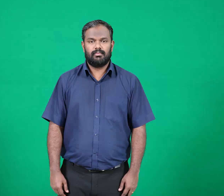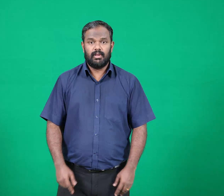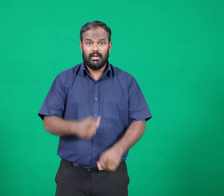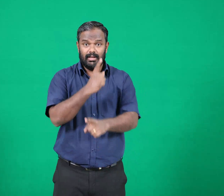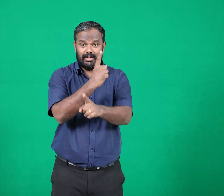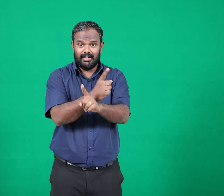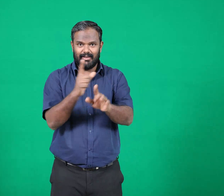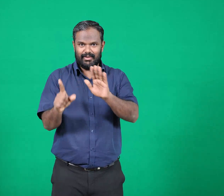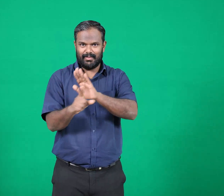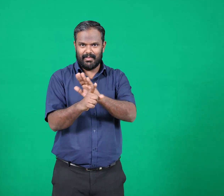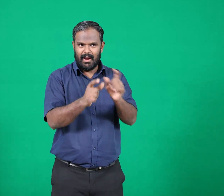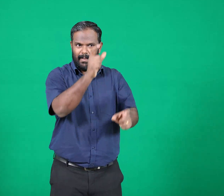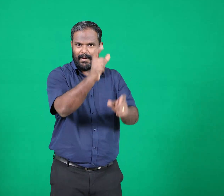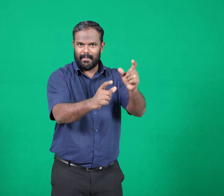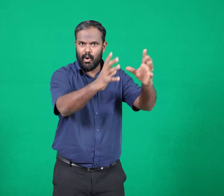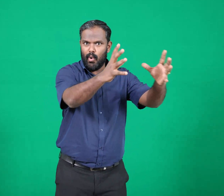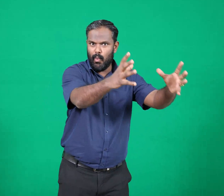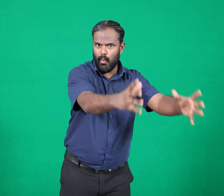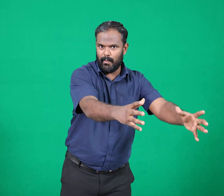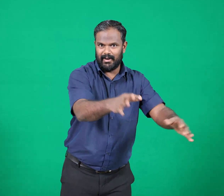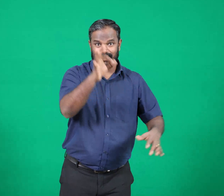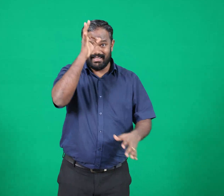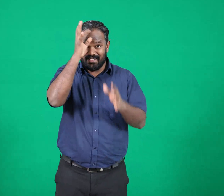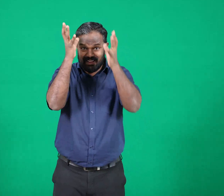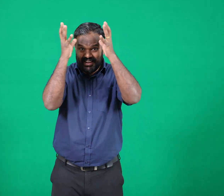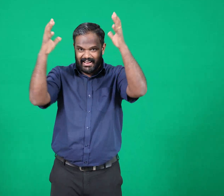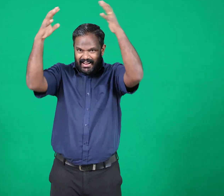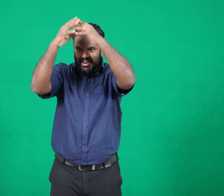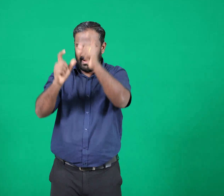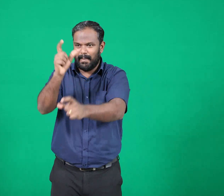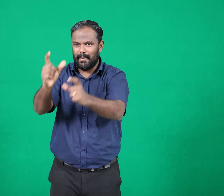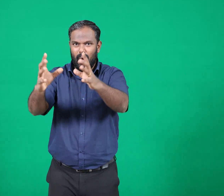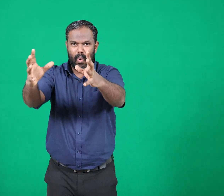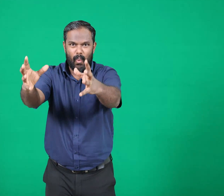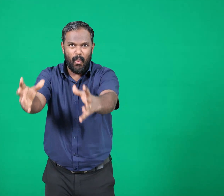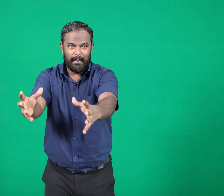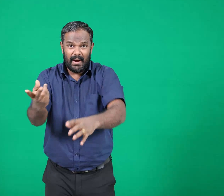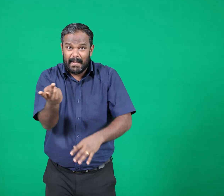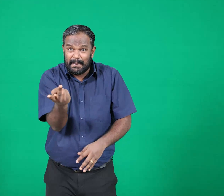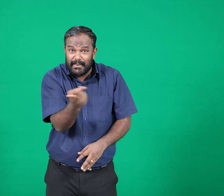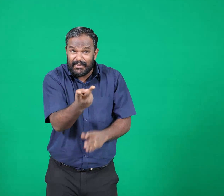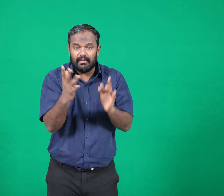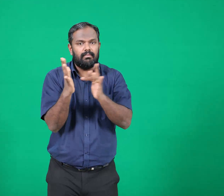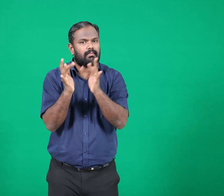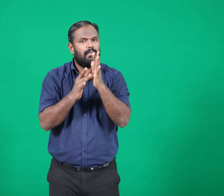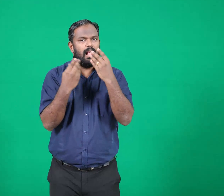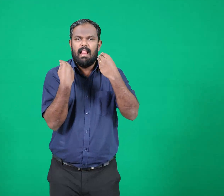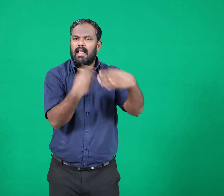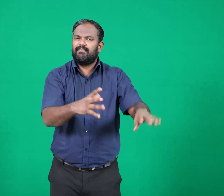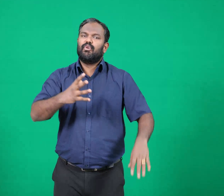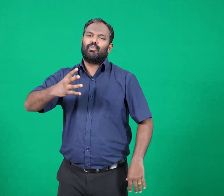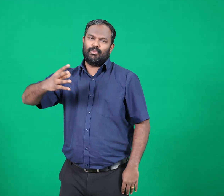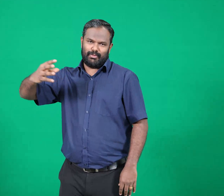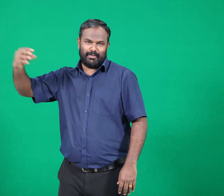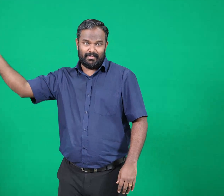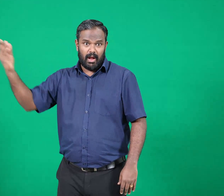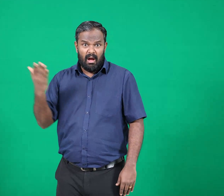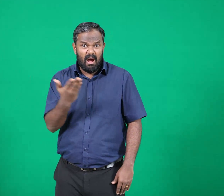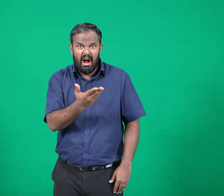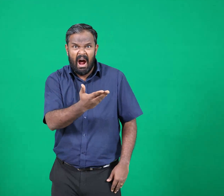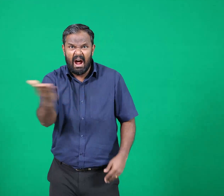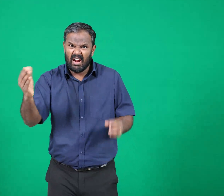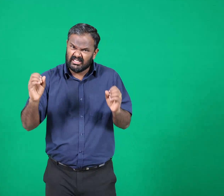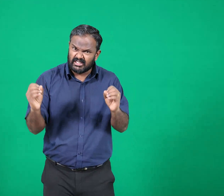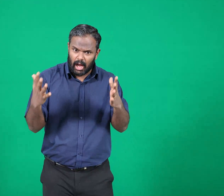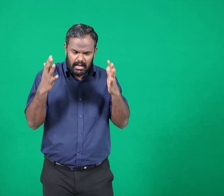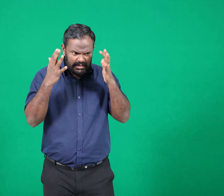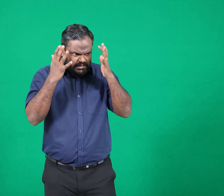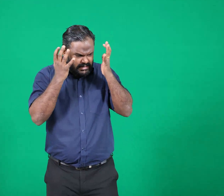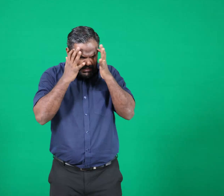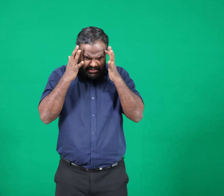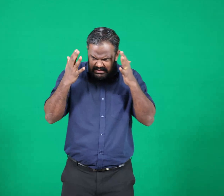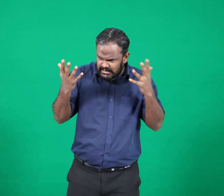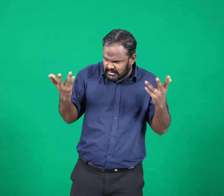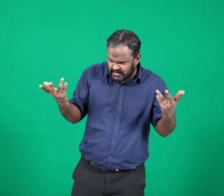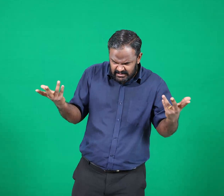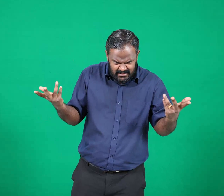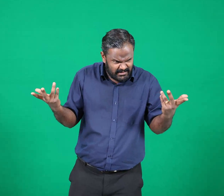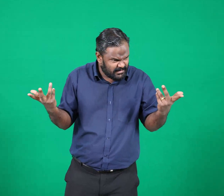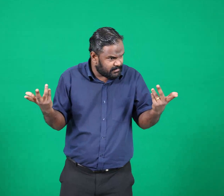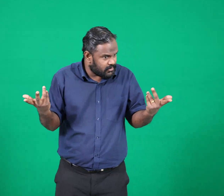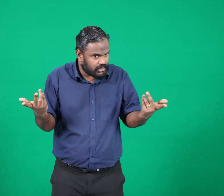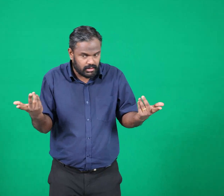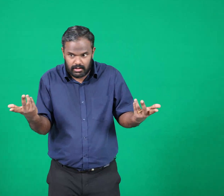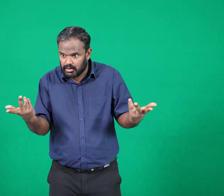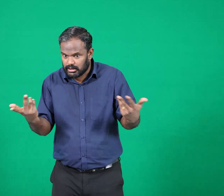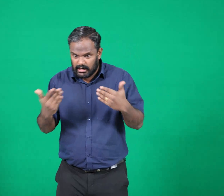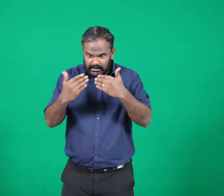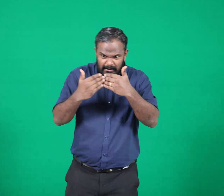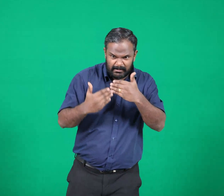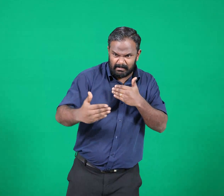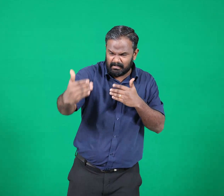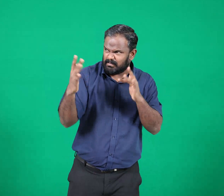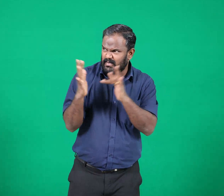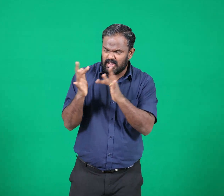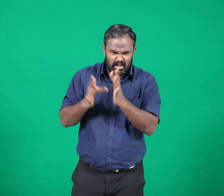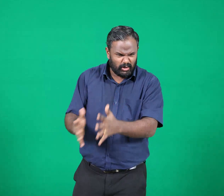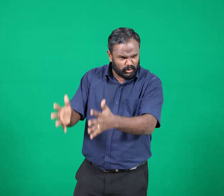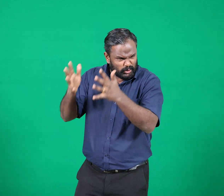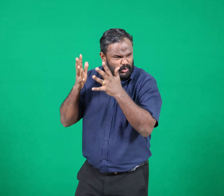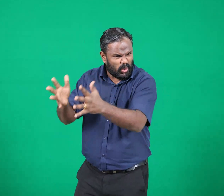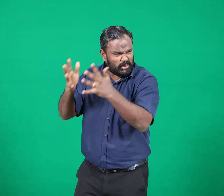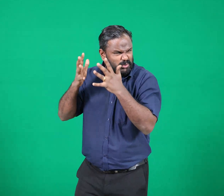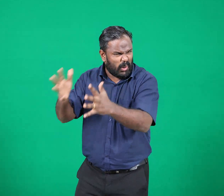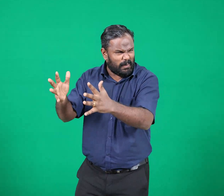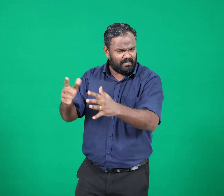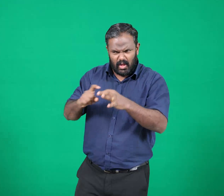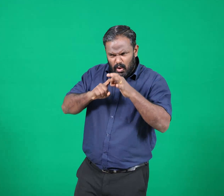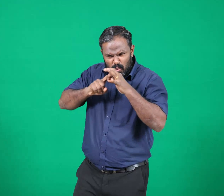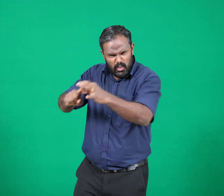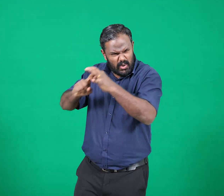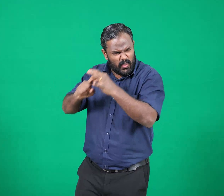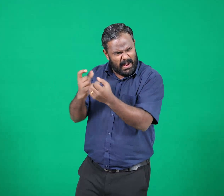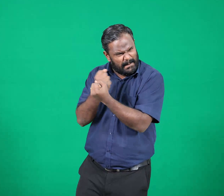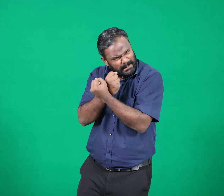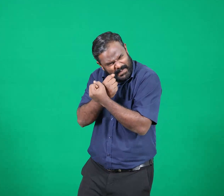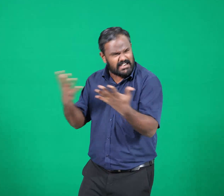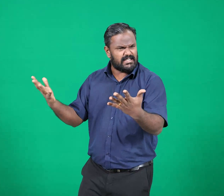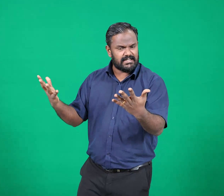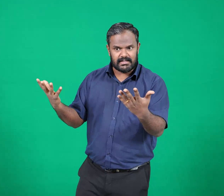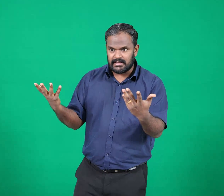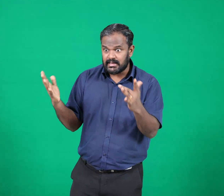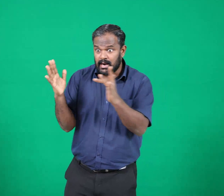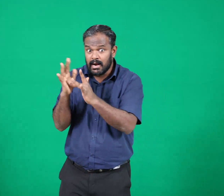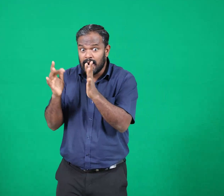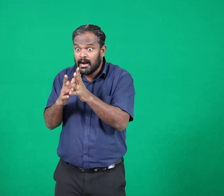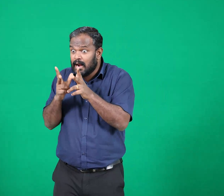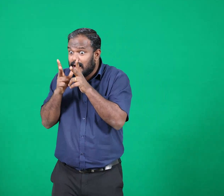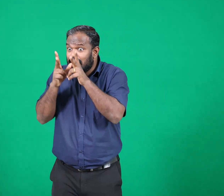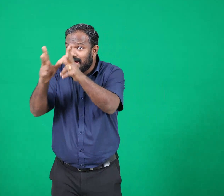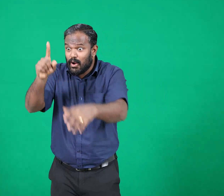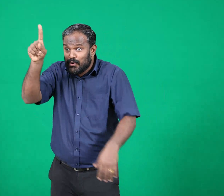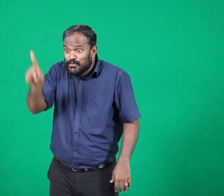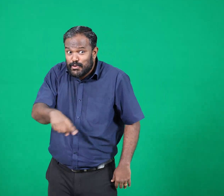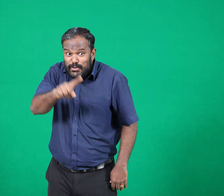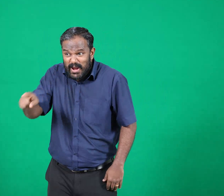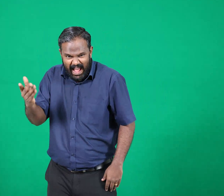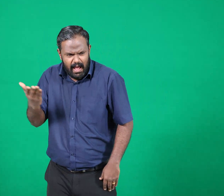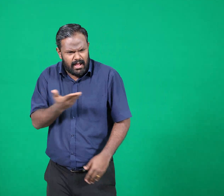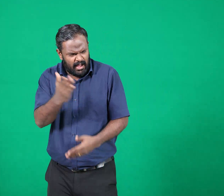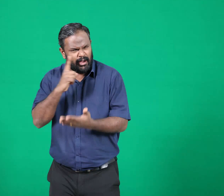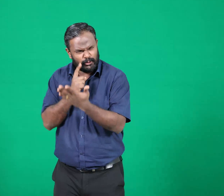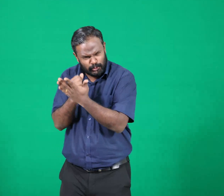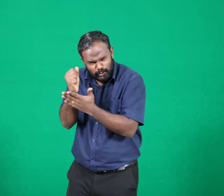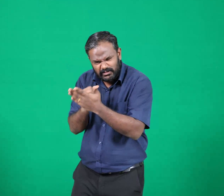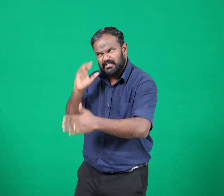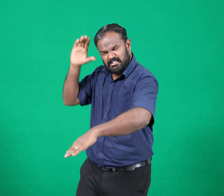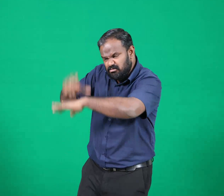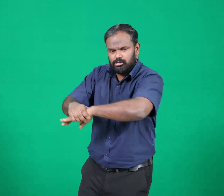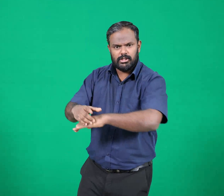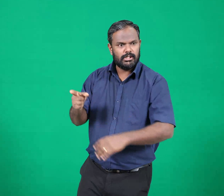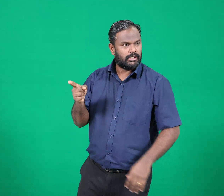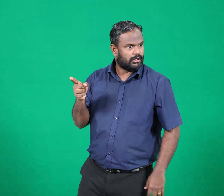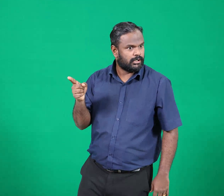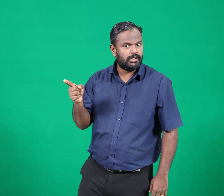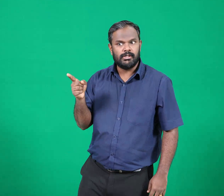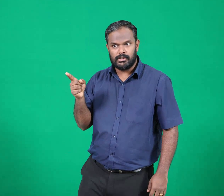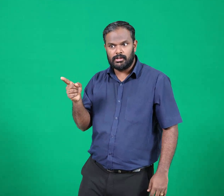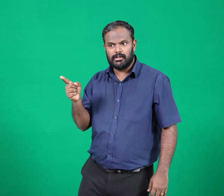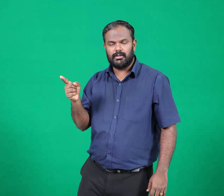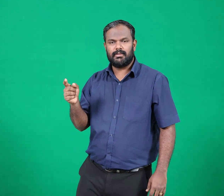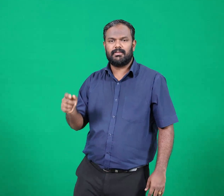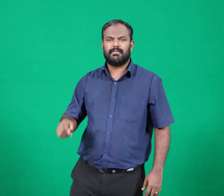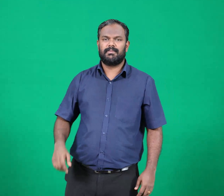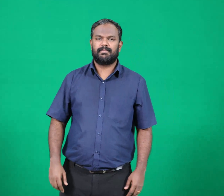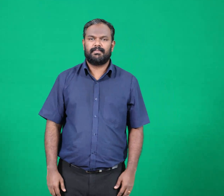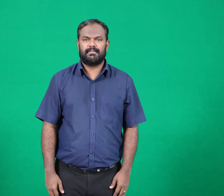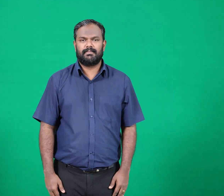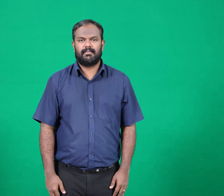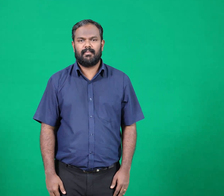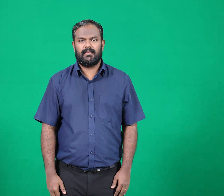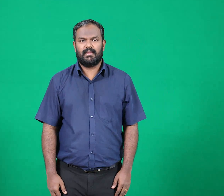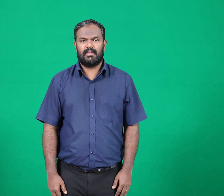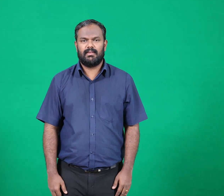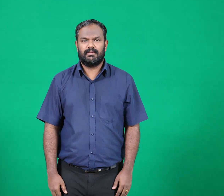As Jesus went on from there, the scribes and Pharisees began to oppose Him bitterly and to ply Him with questions about many things, waiting to catch Him in something He might say.